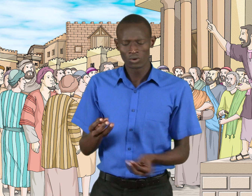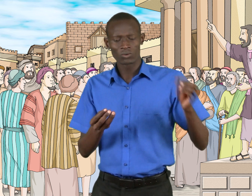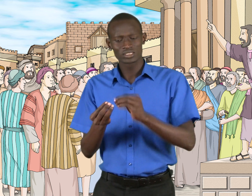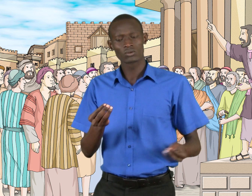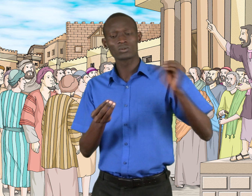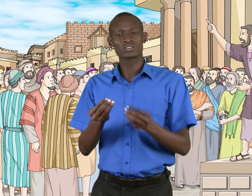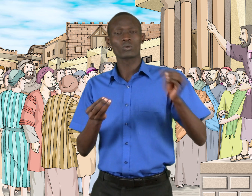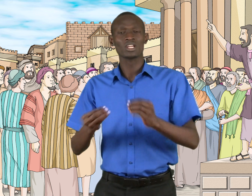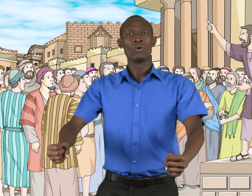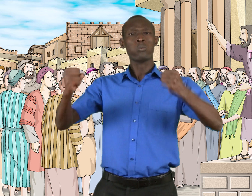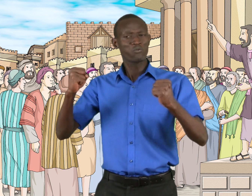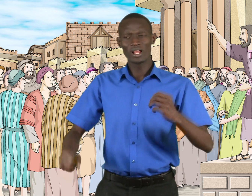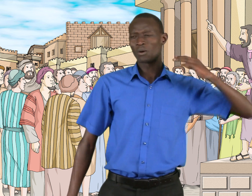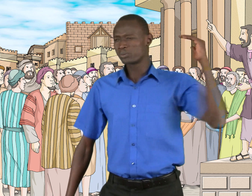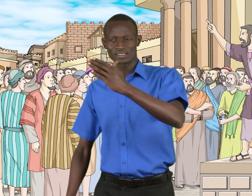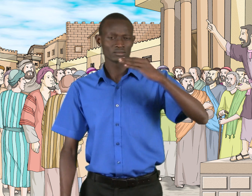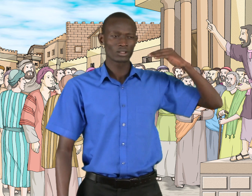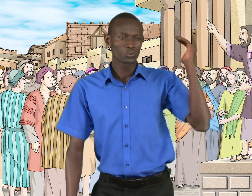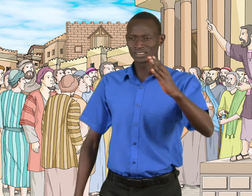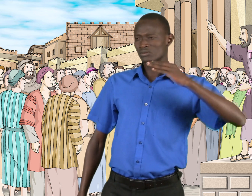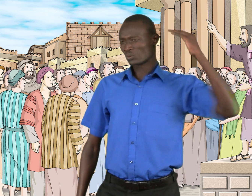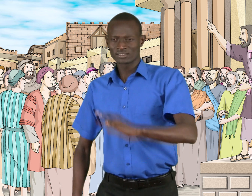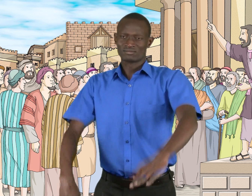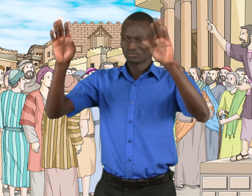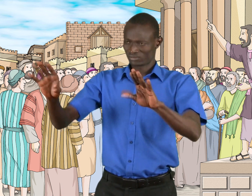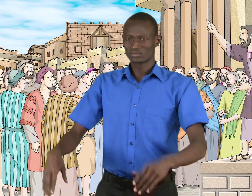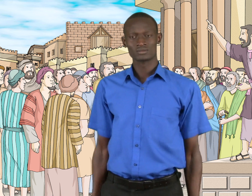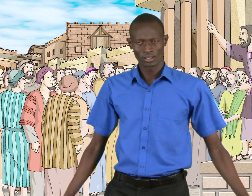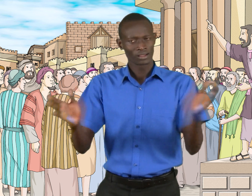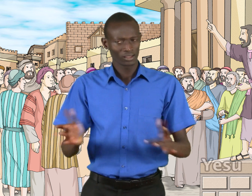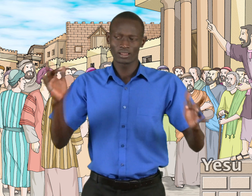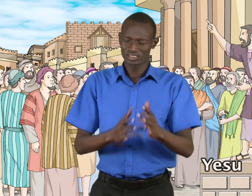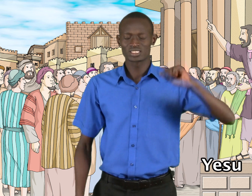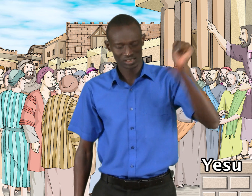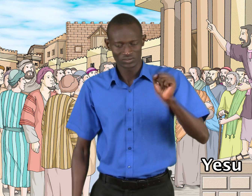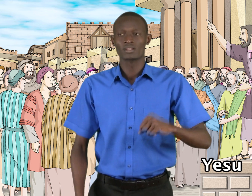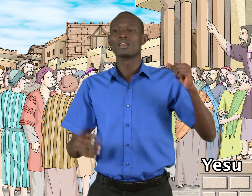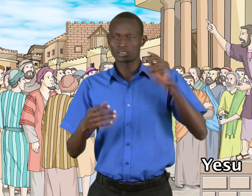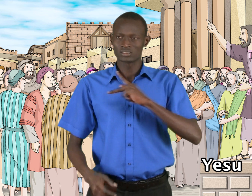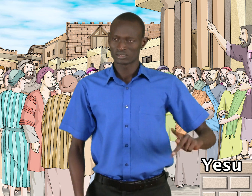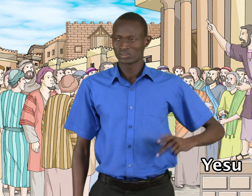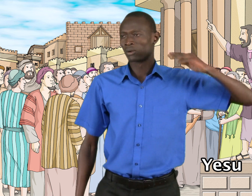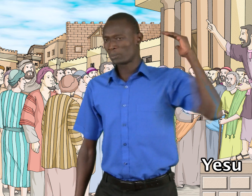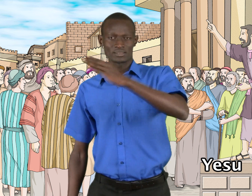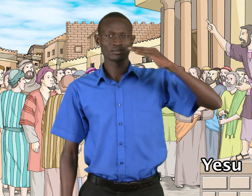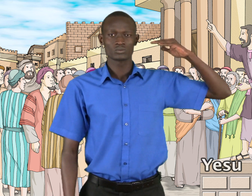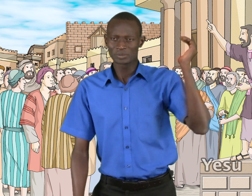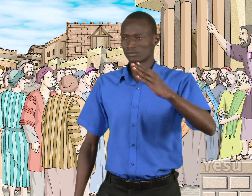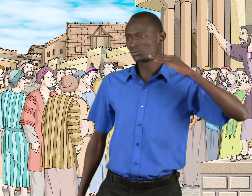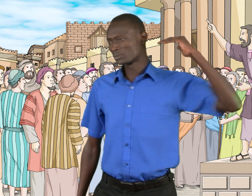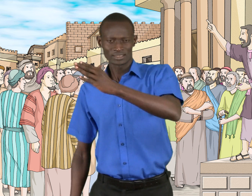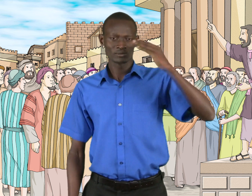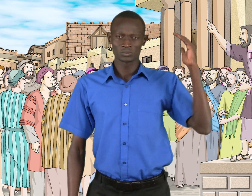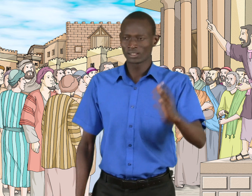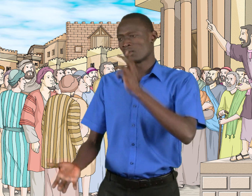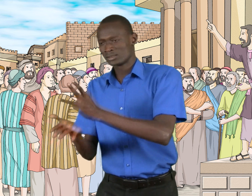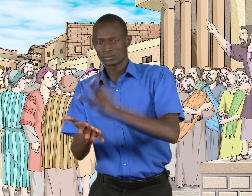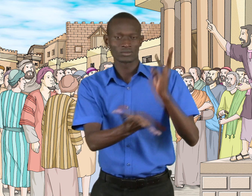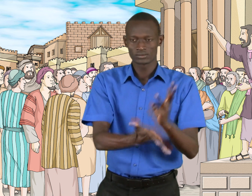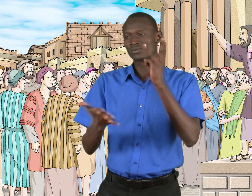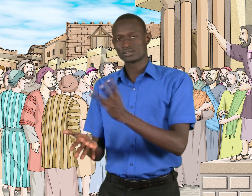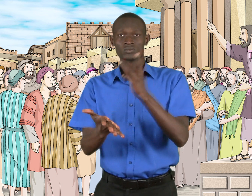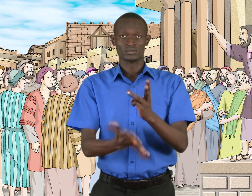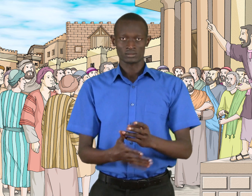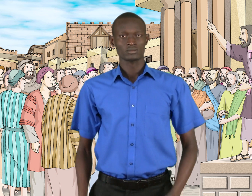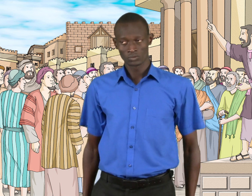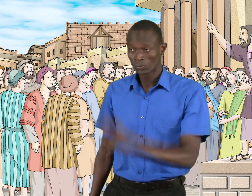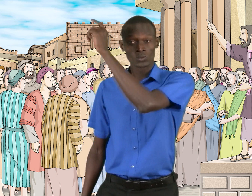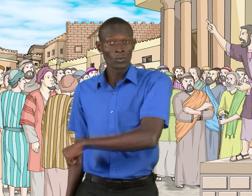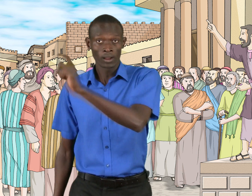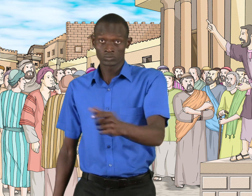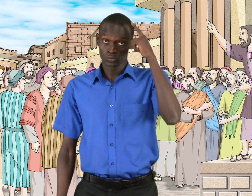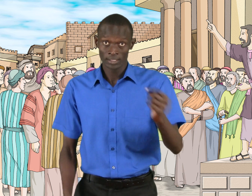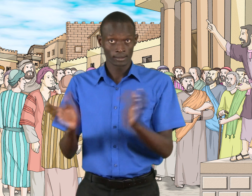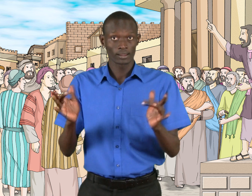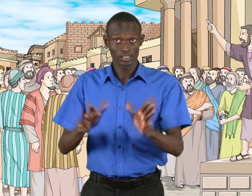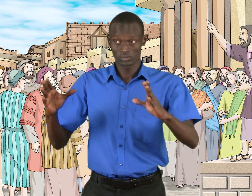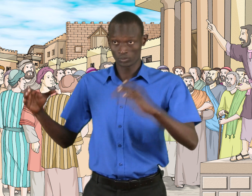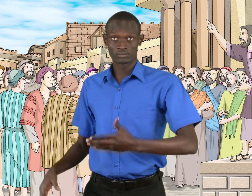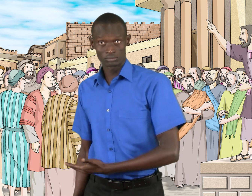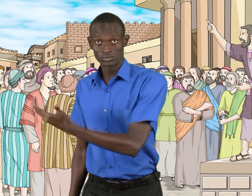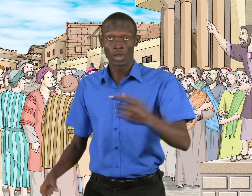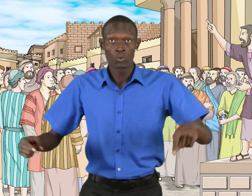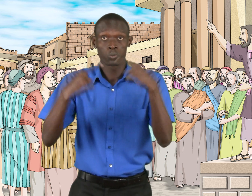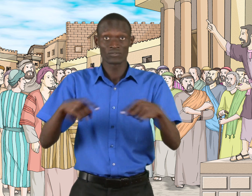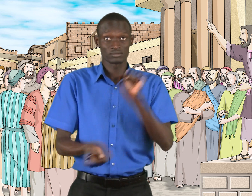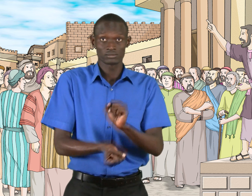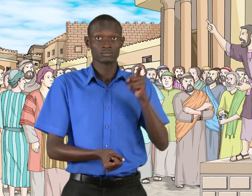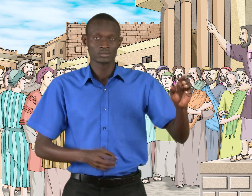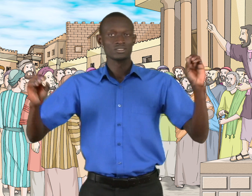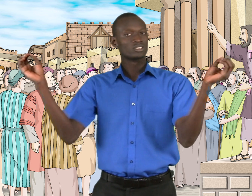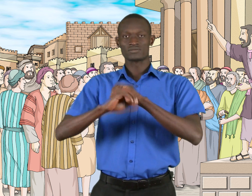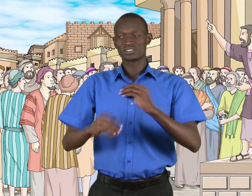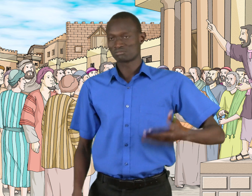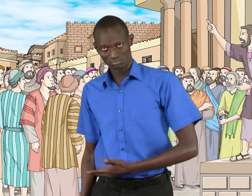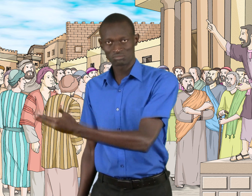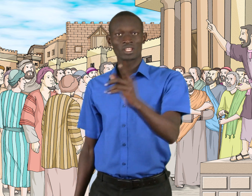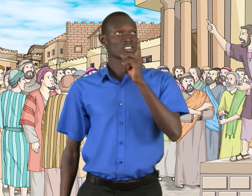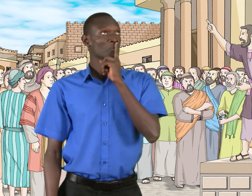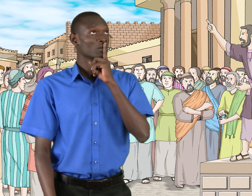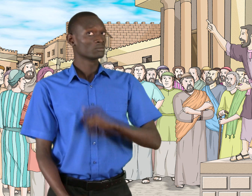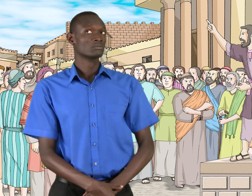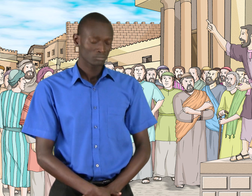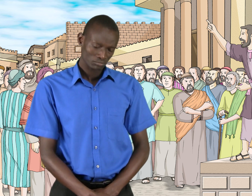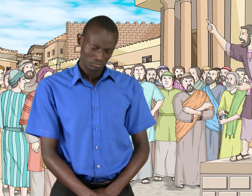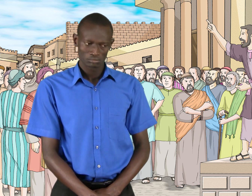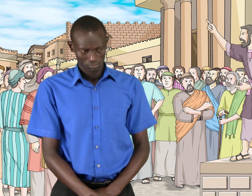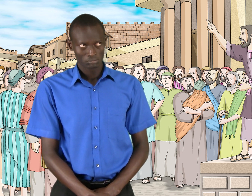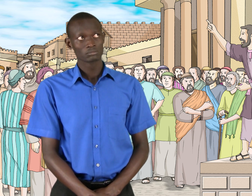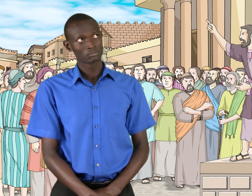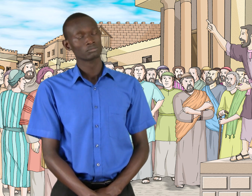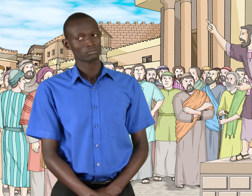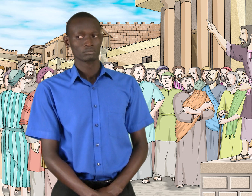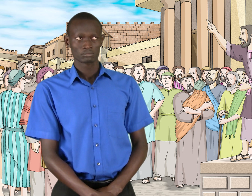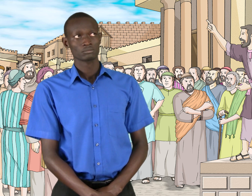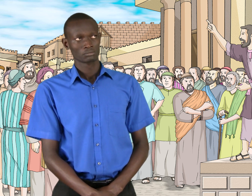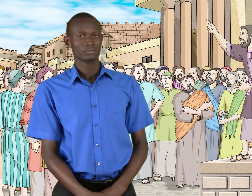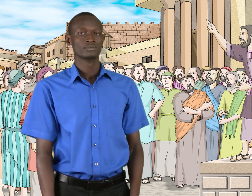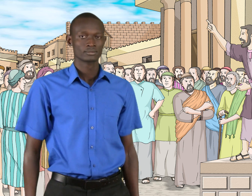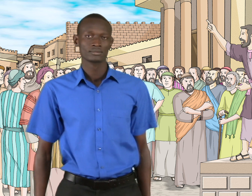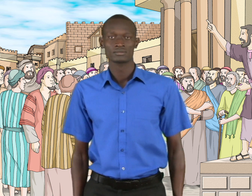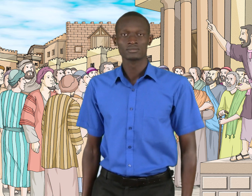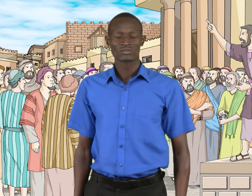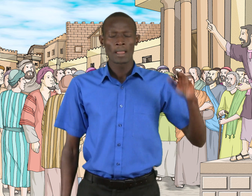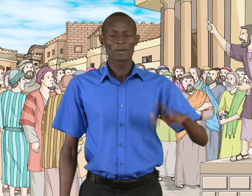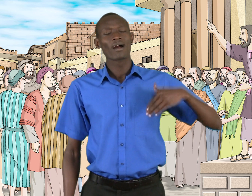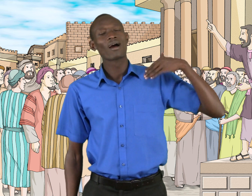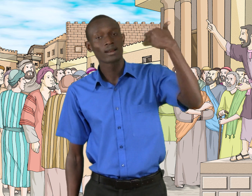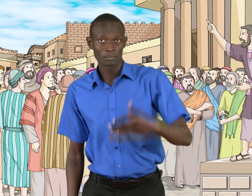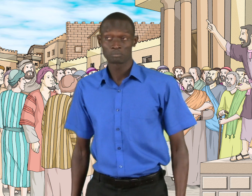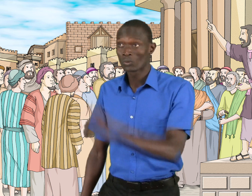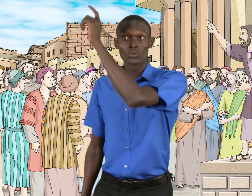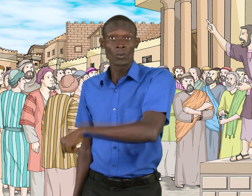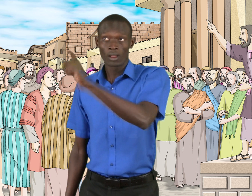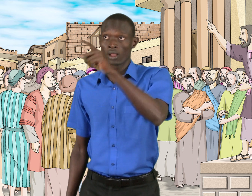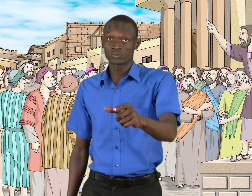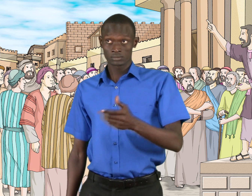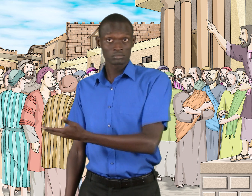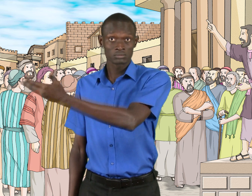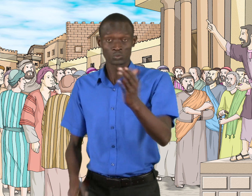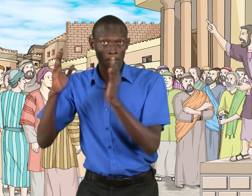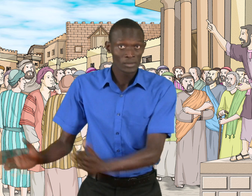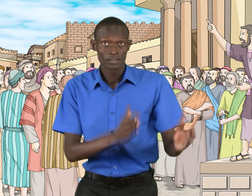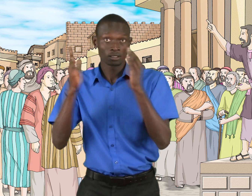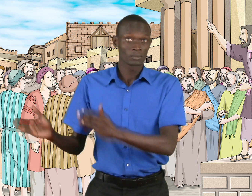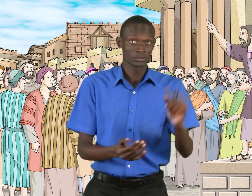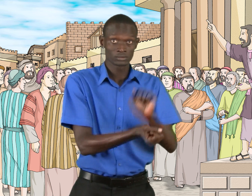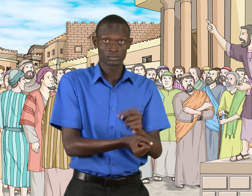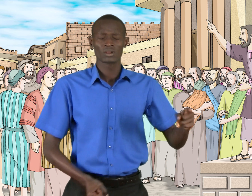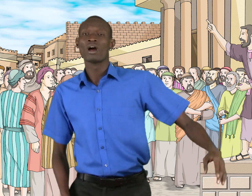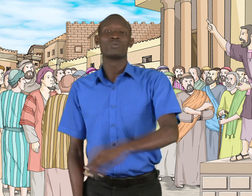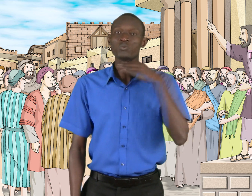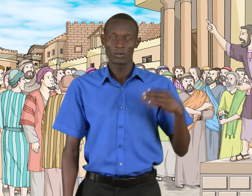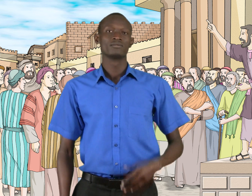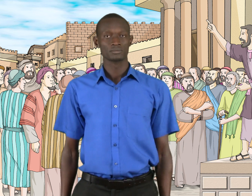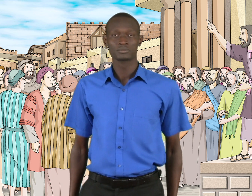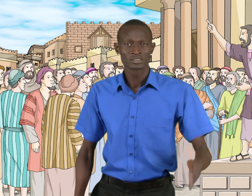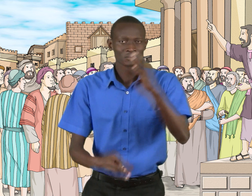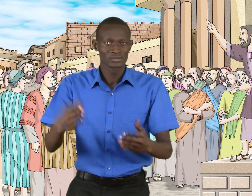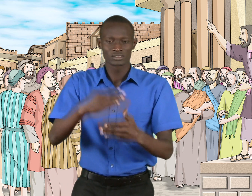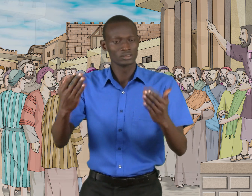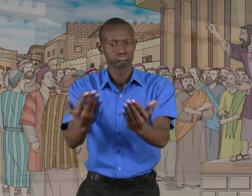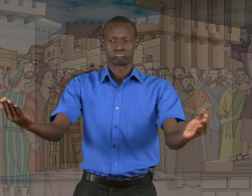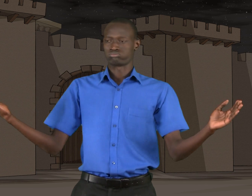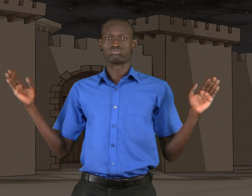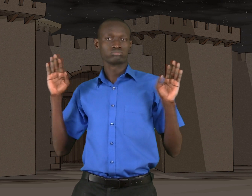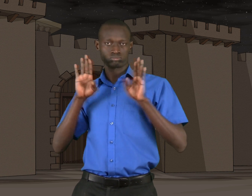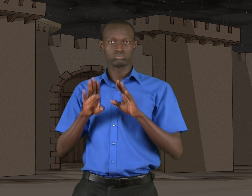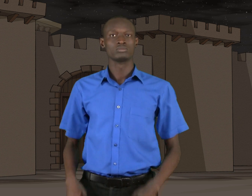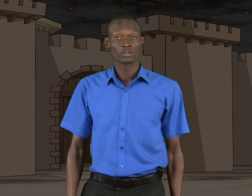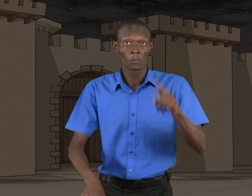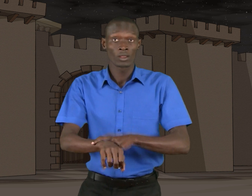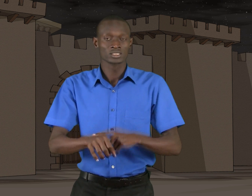But Saul was empowered all the more, and he confounded the Jews living in Damascus by proving that Jesus is the Christ.